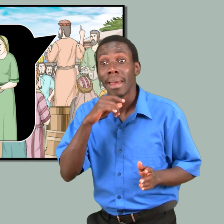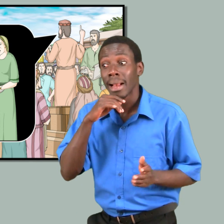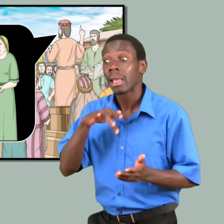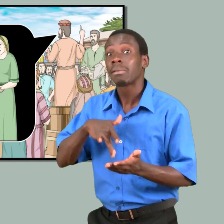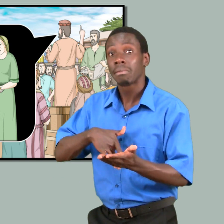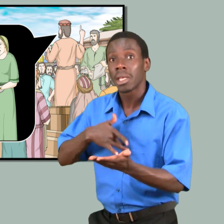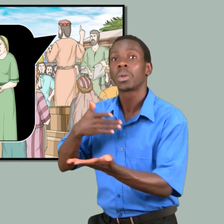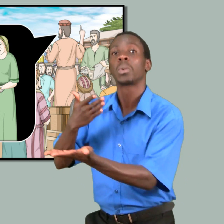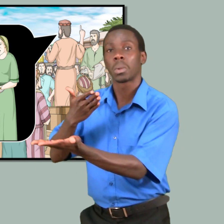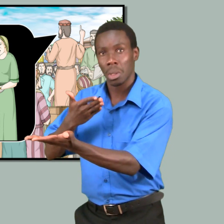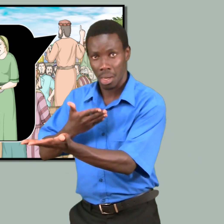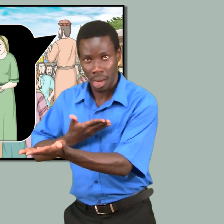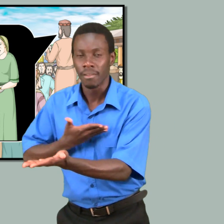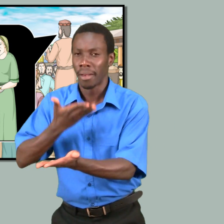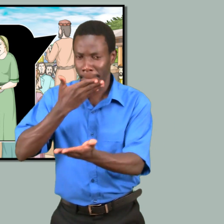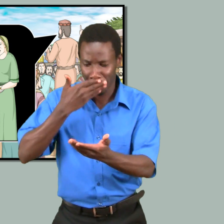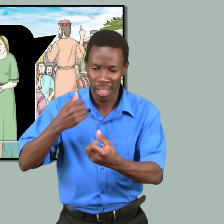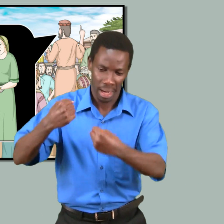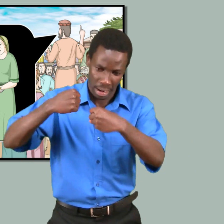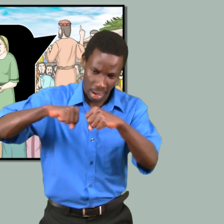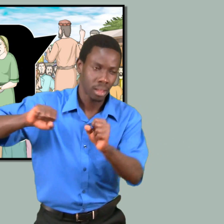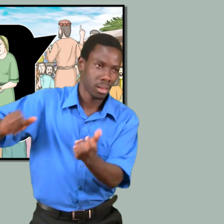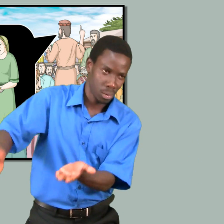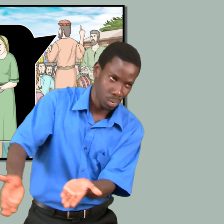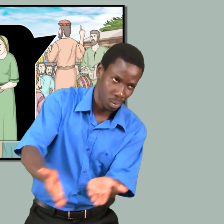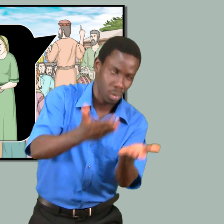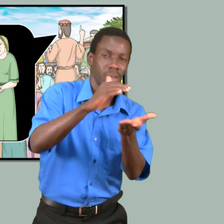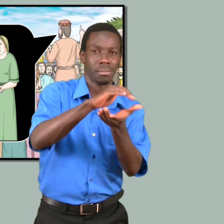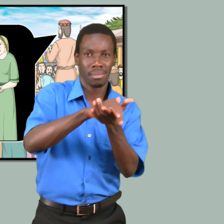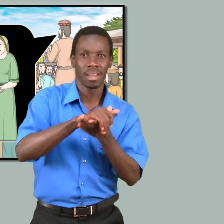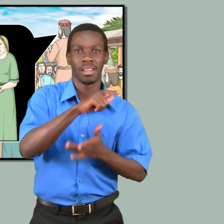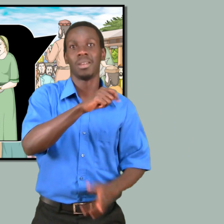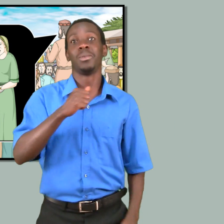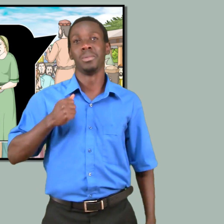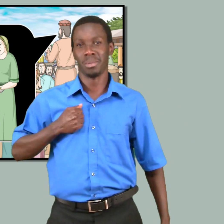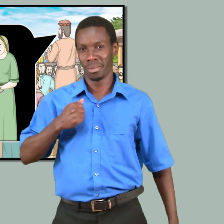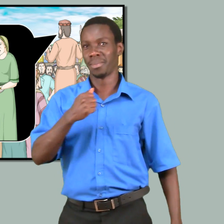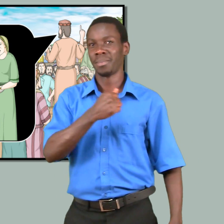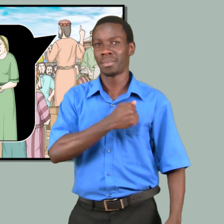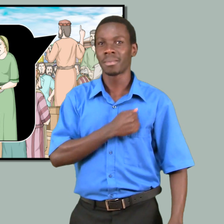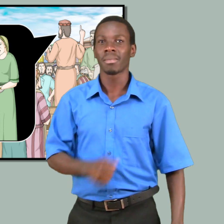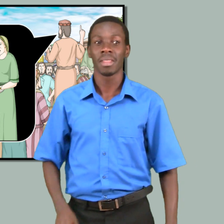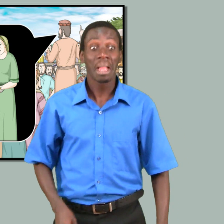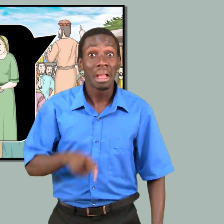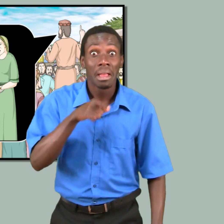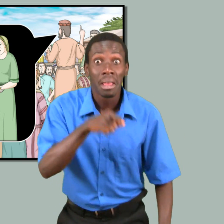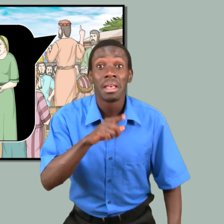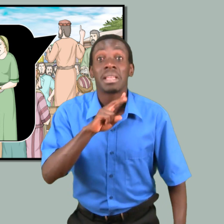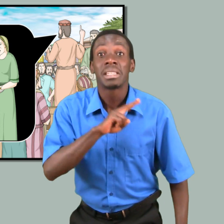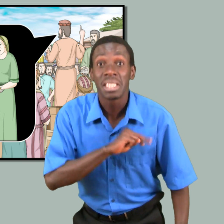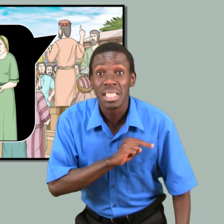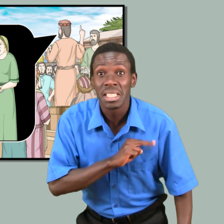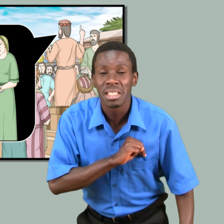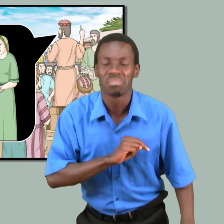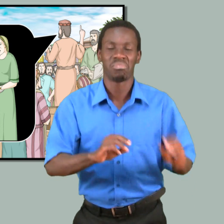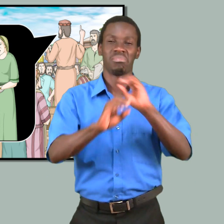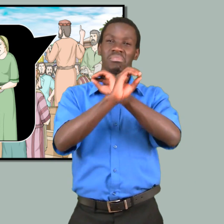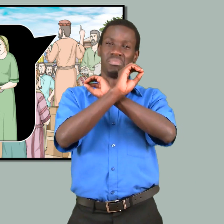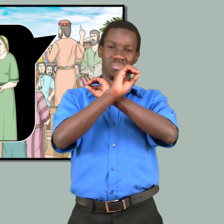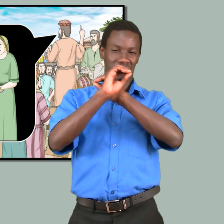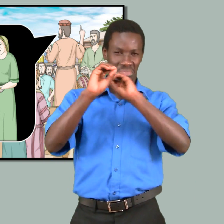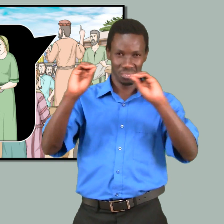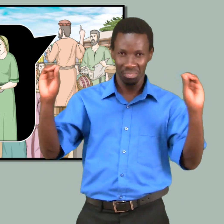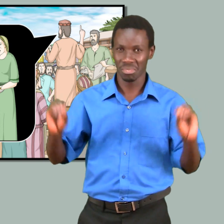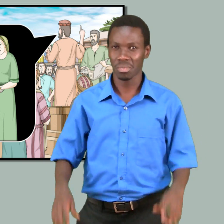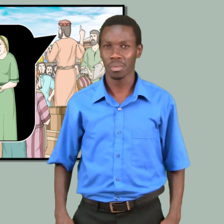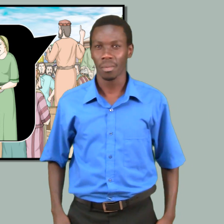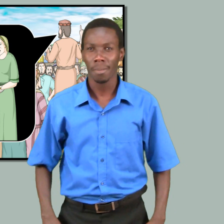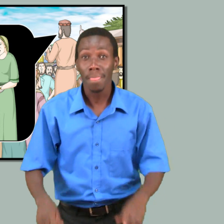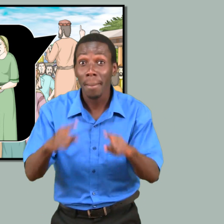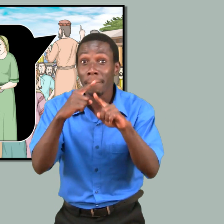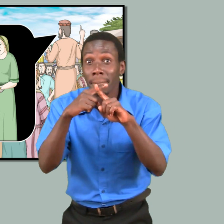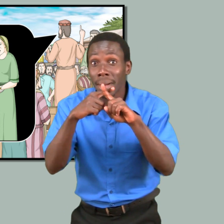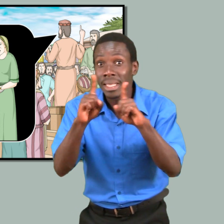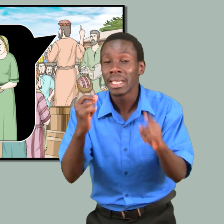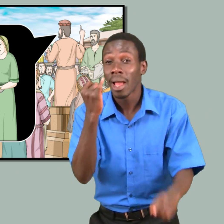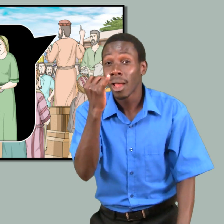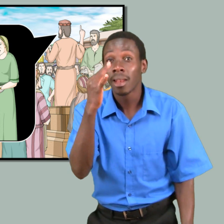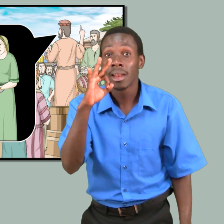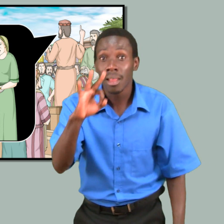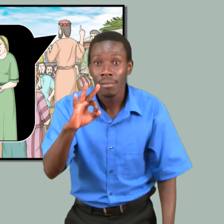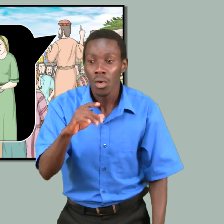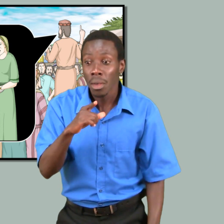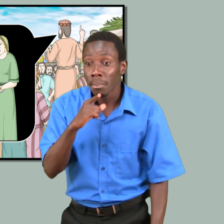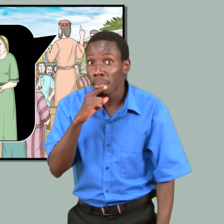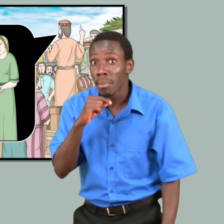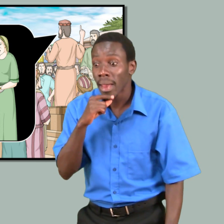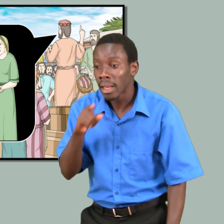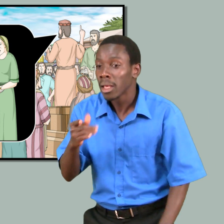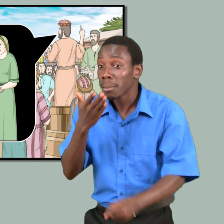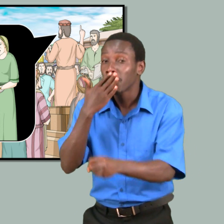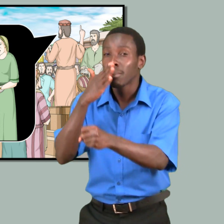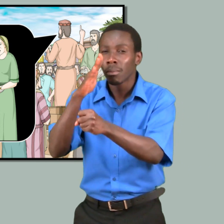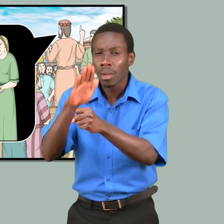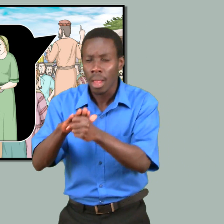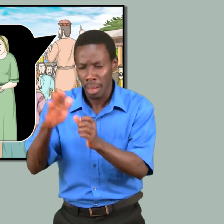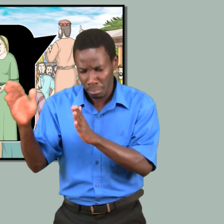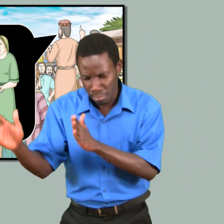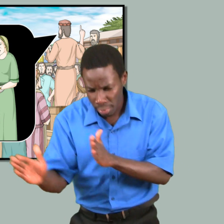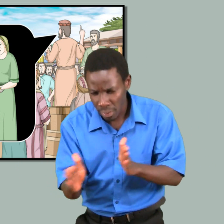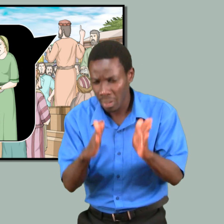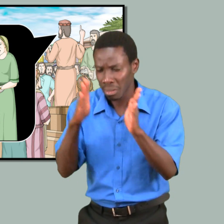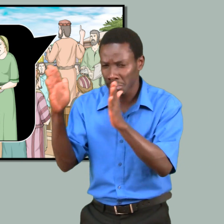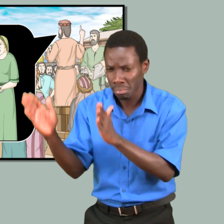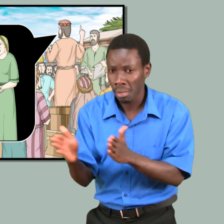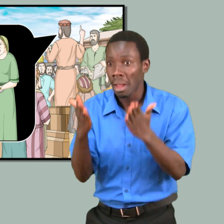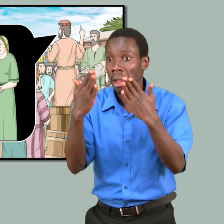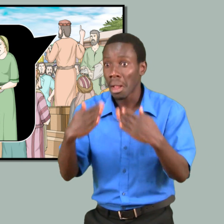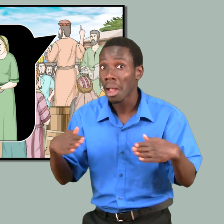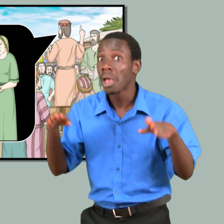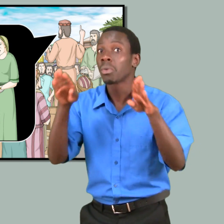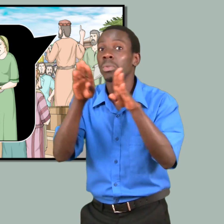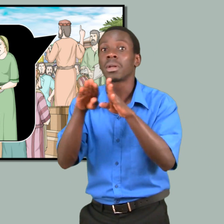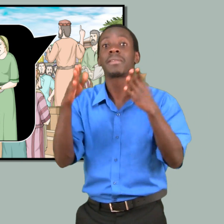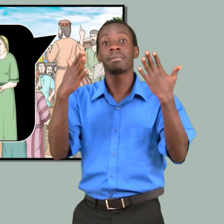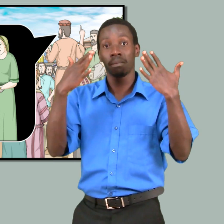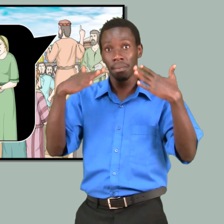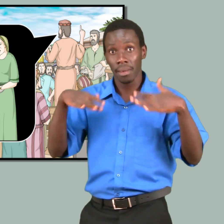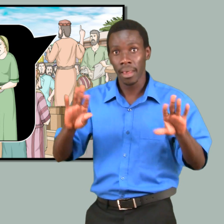he is not sinning; they should get married.